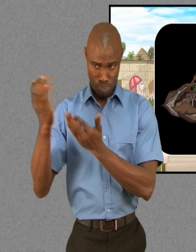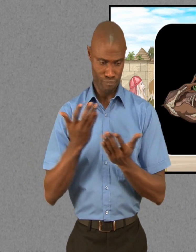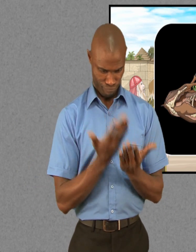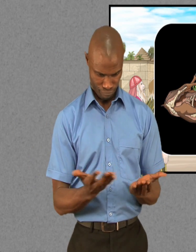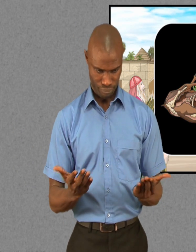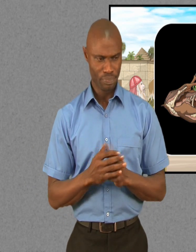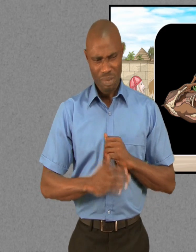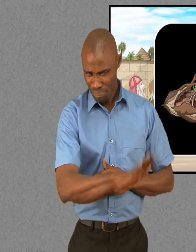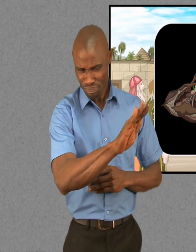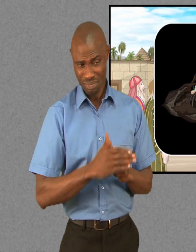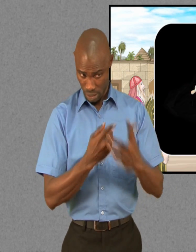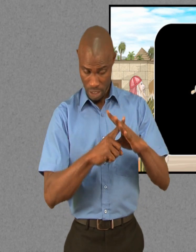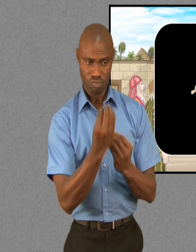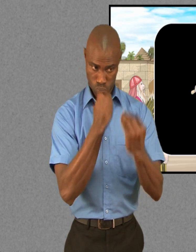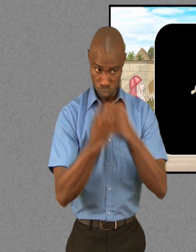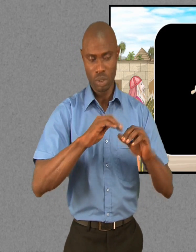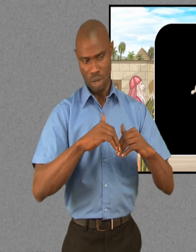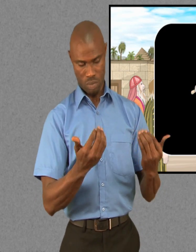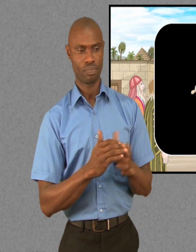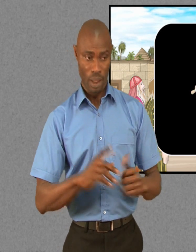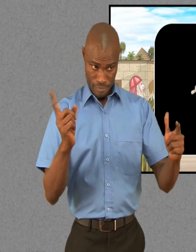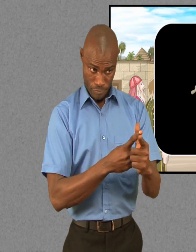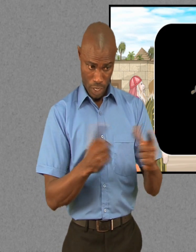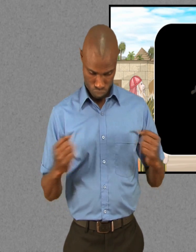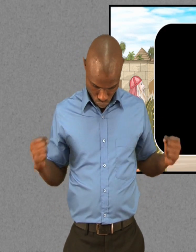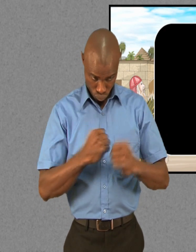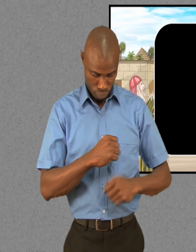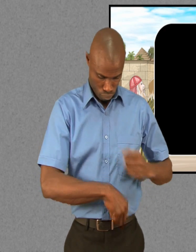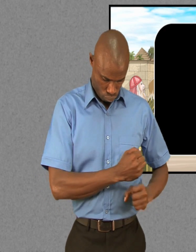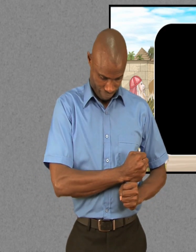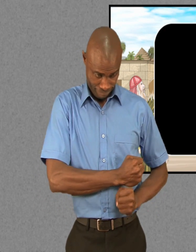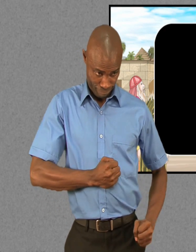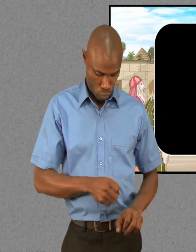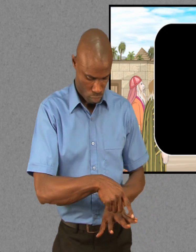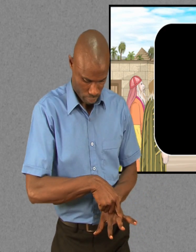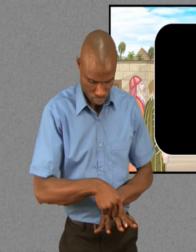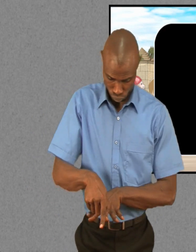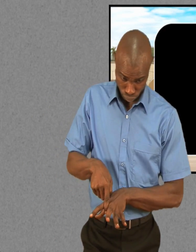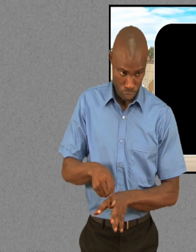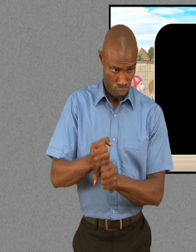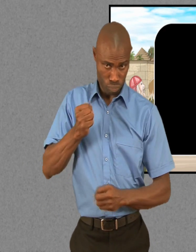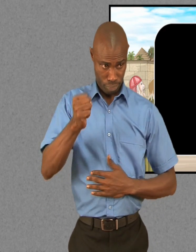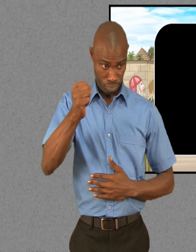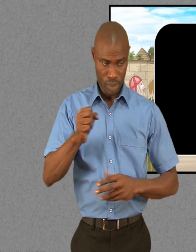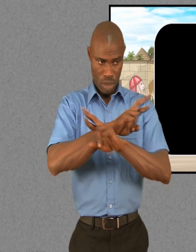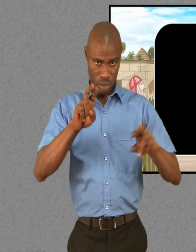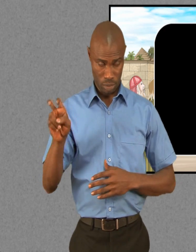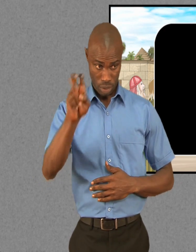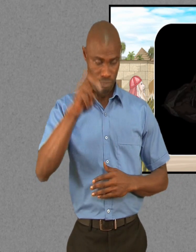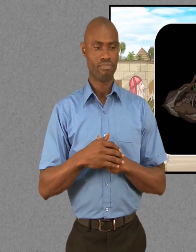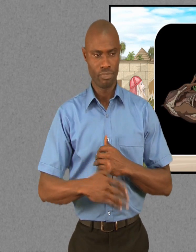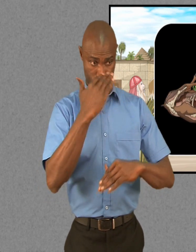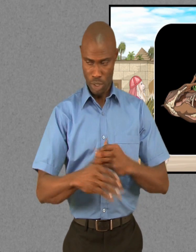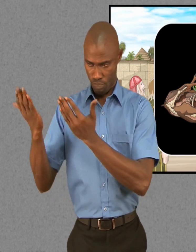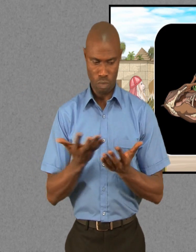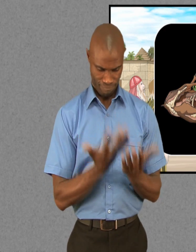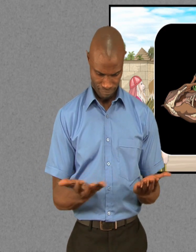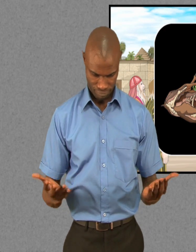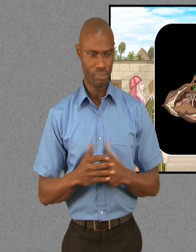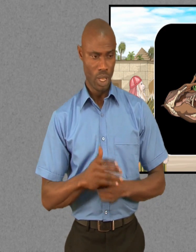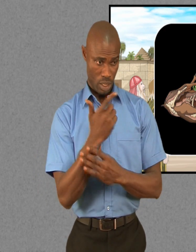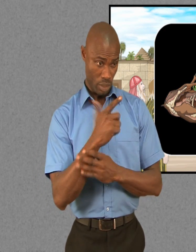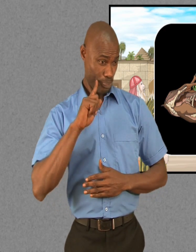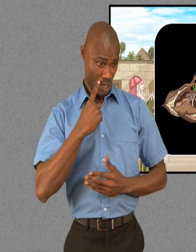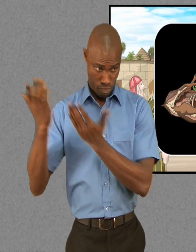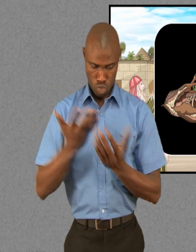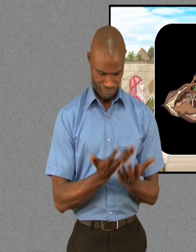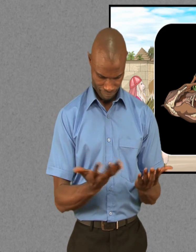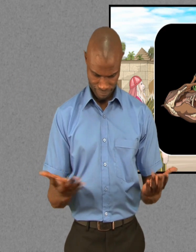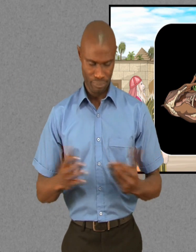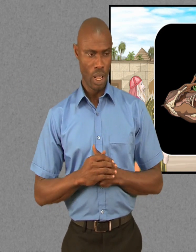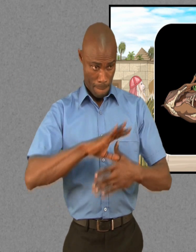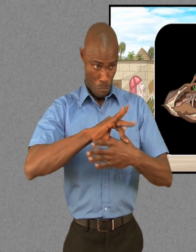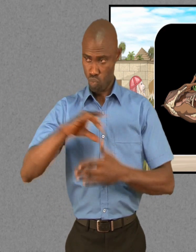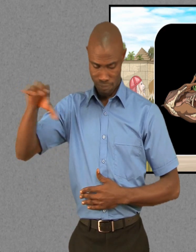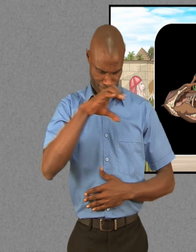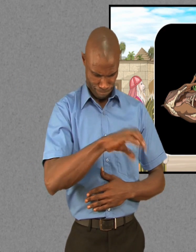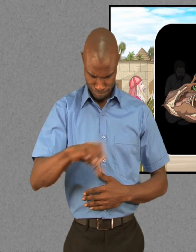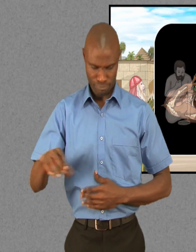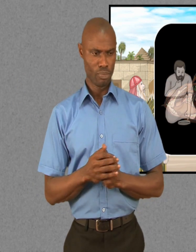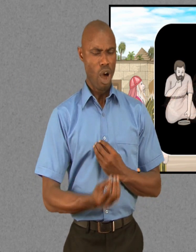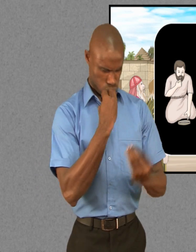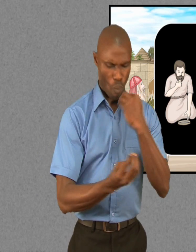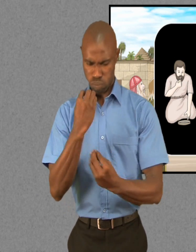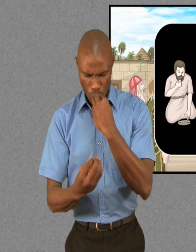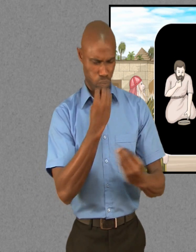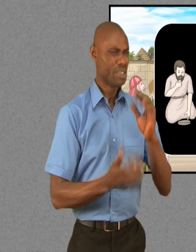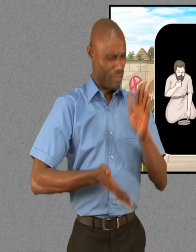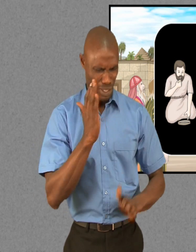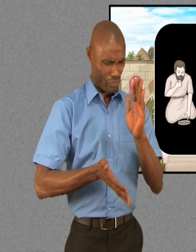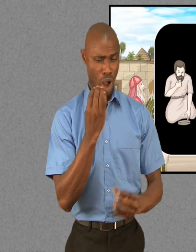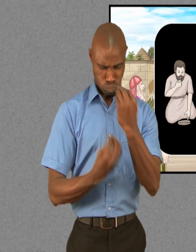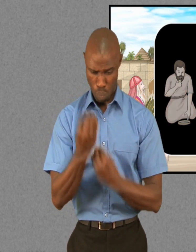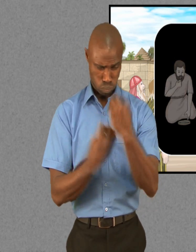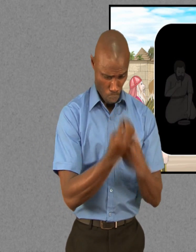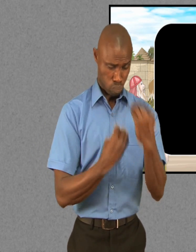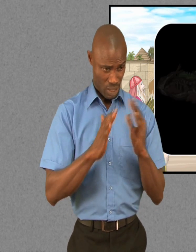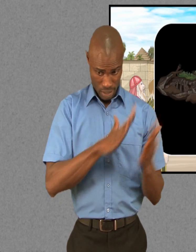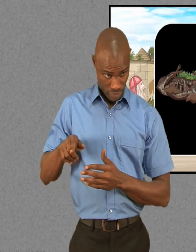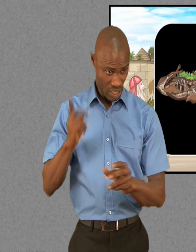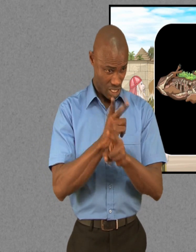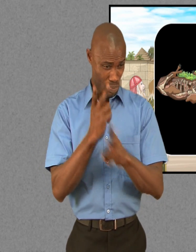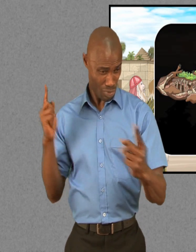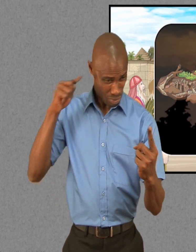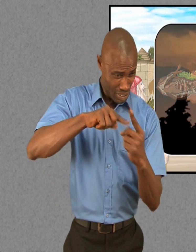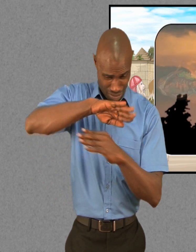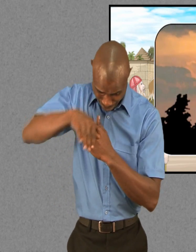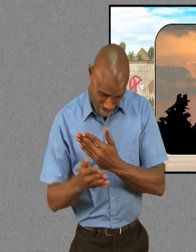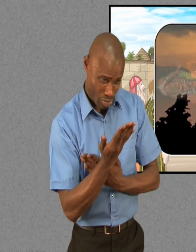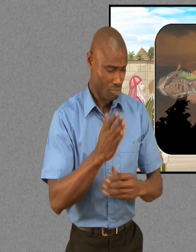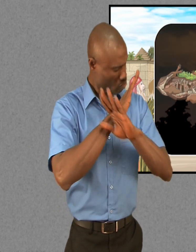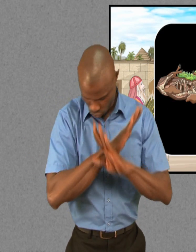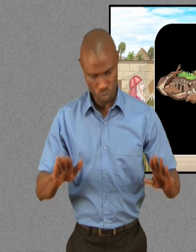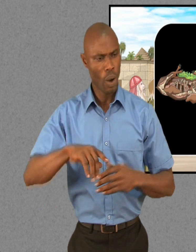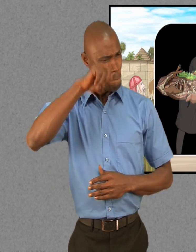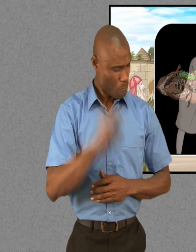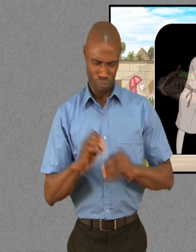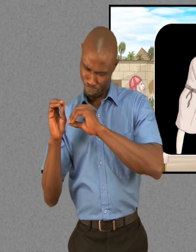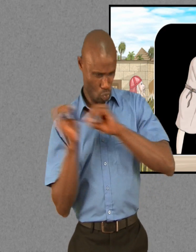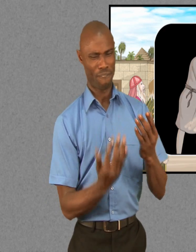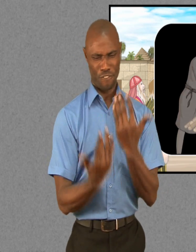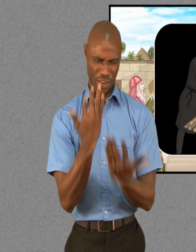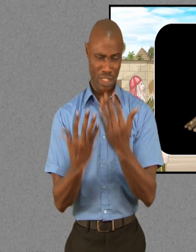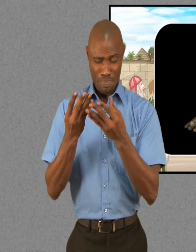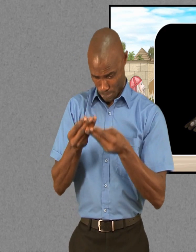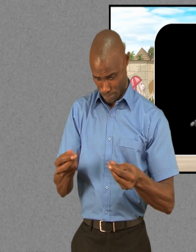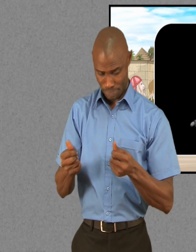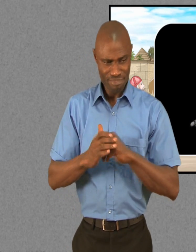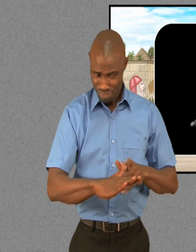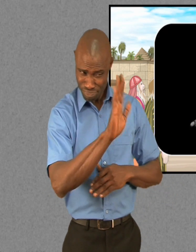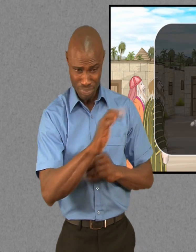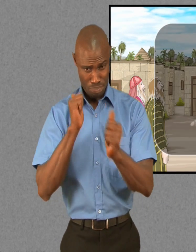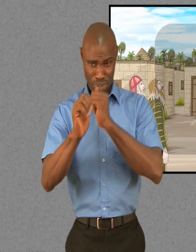This is how you are to eat it: You must be fully dressed for travel, with your sandals on your feet and your staff in your hand.